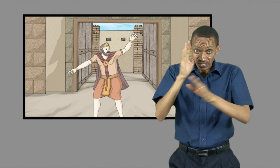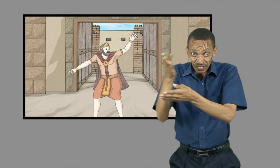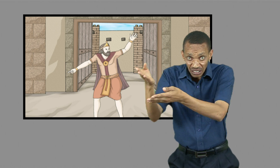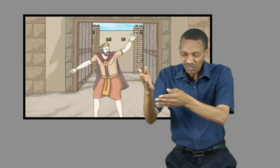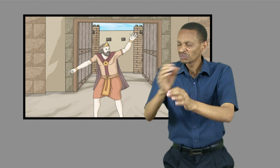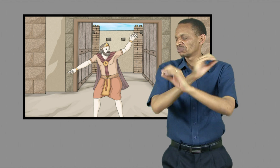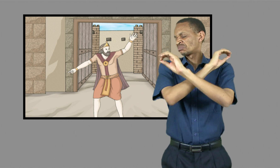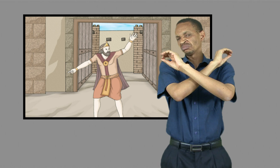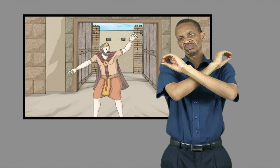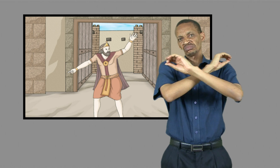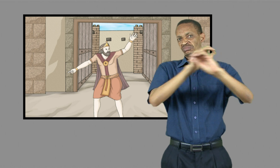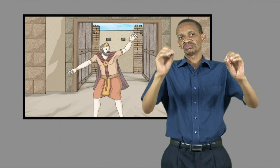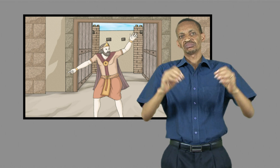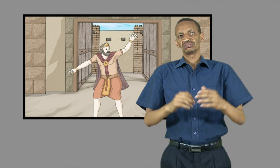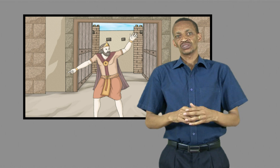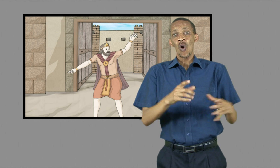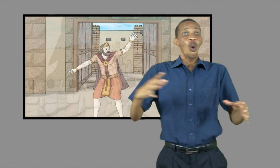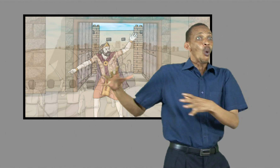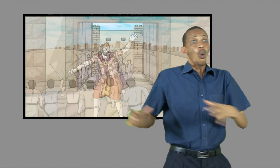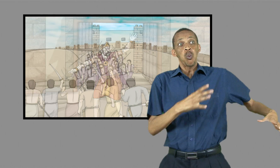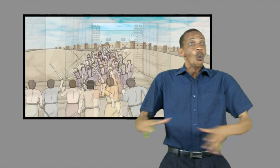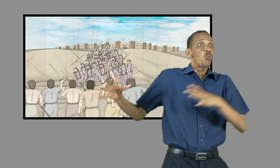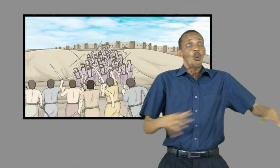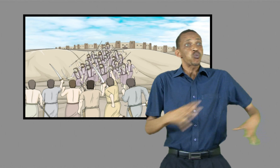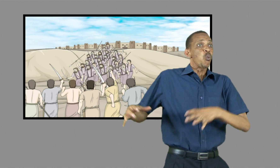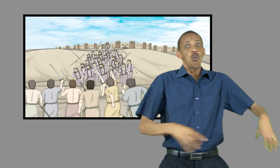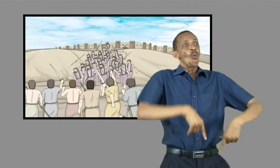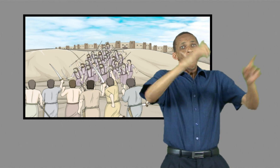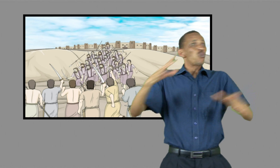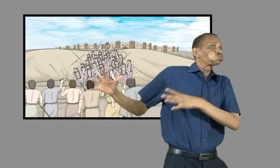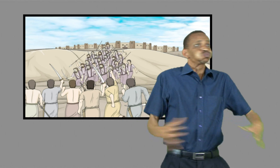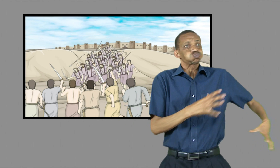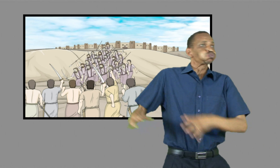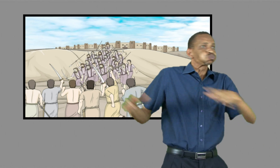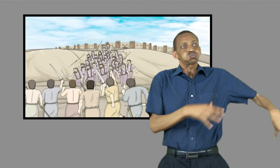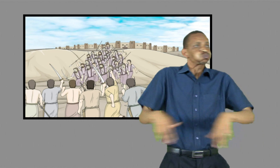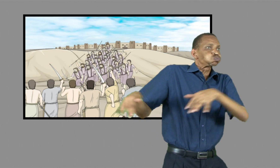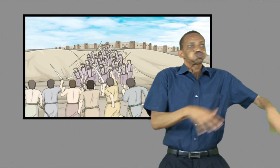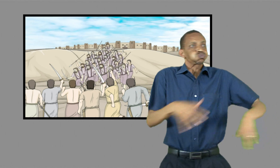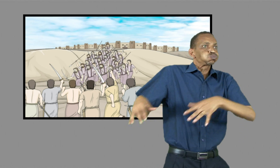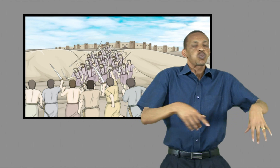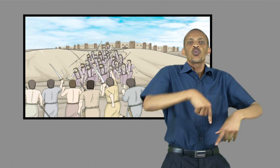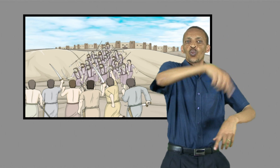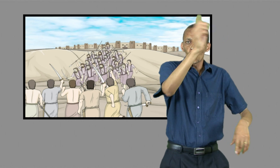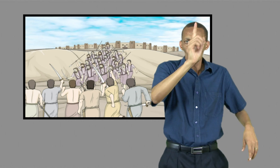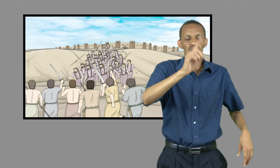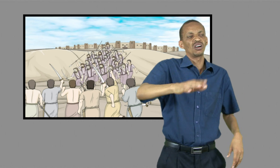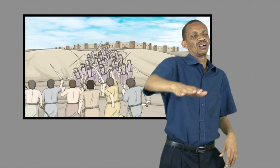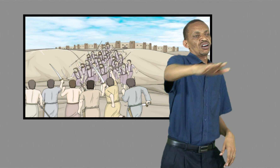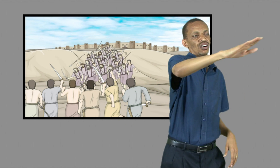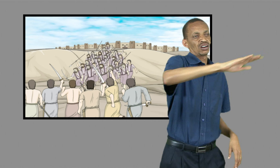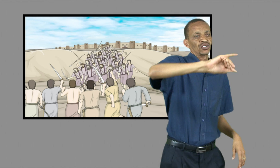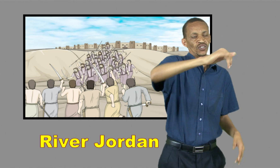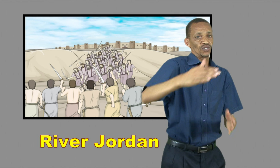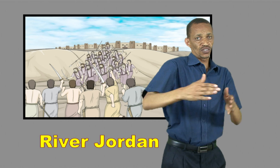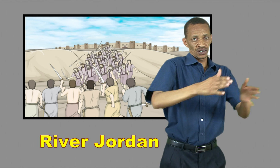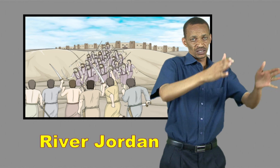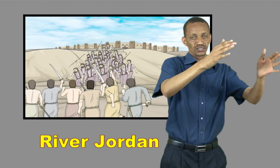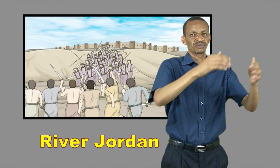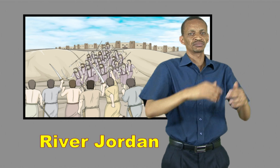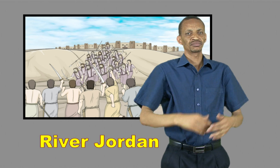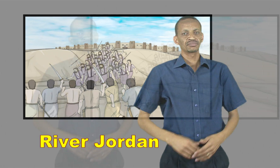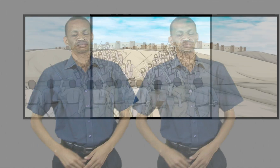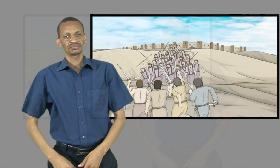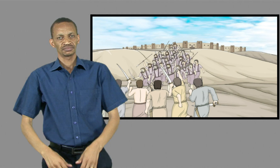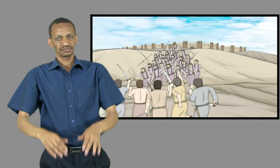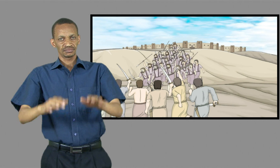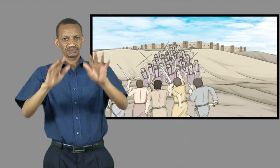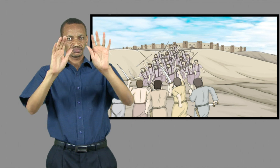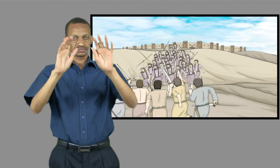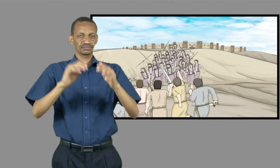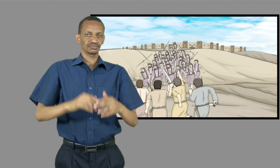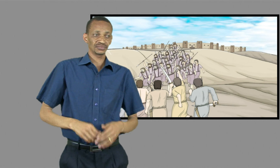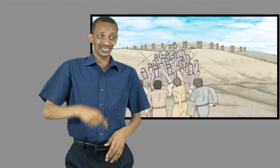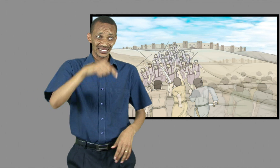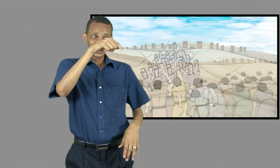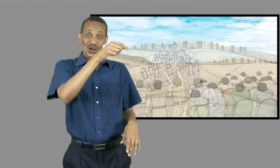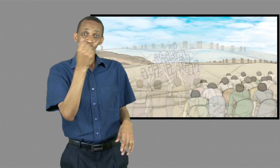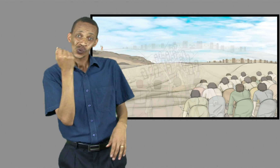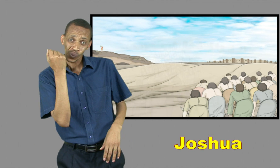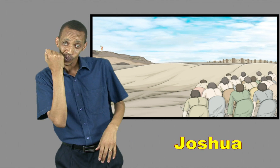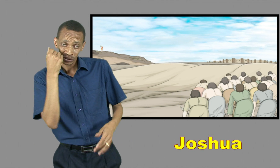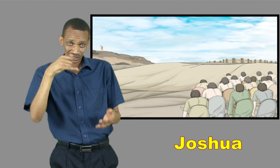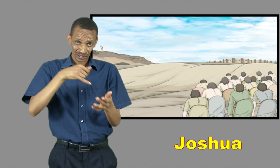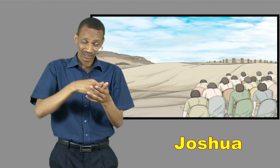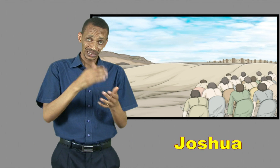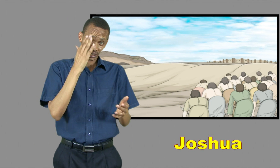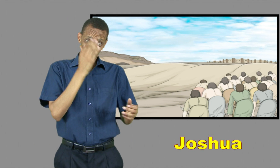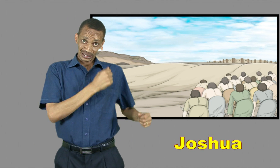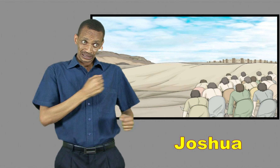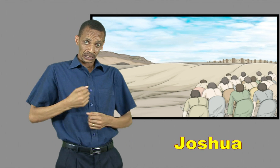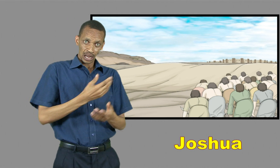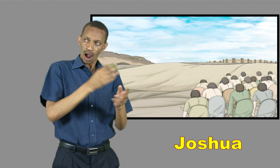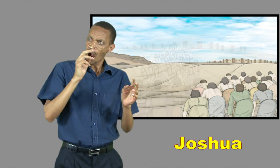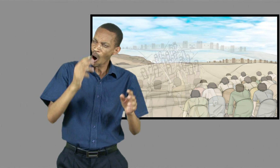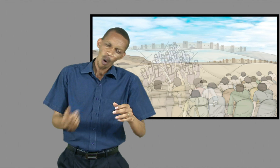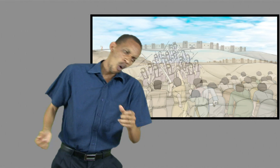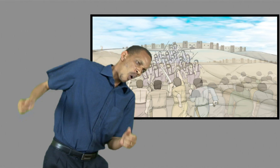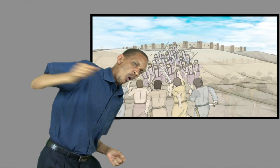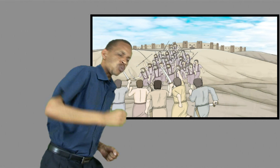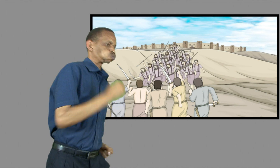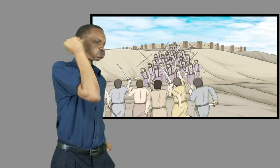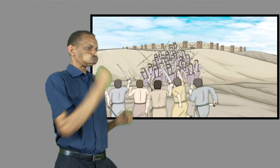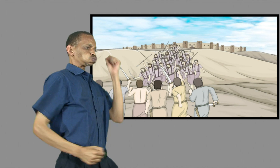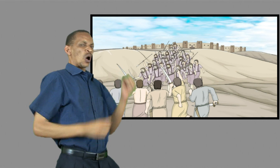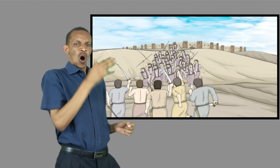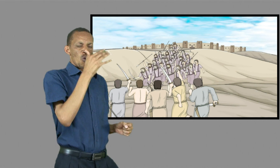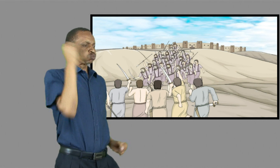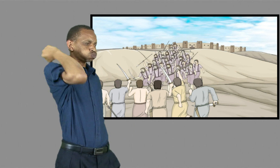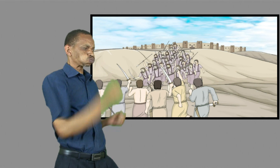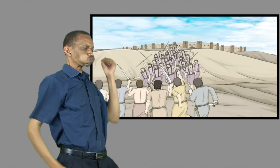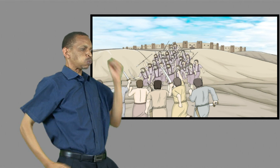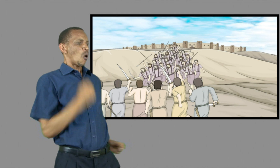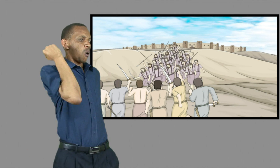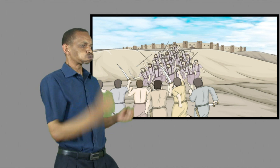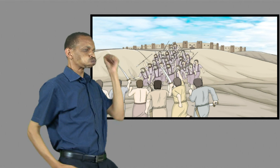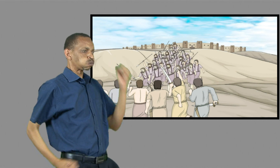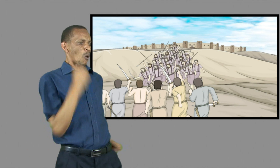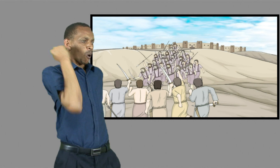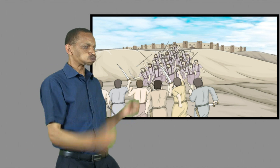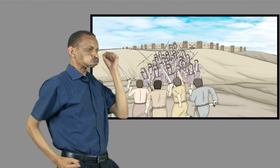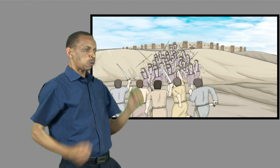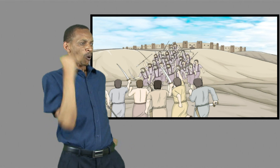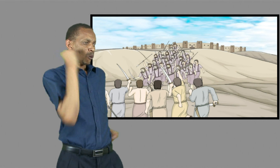Joshua and all Israel let themselves be beaten back before them, and they fled toward the wilderness.